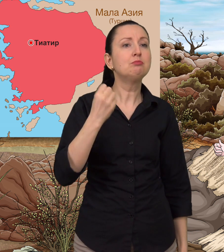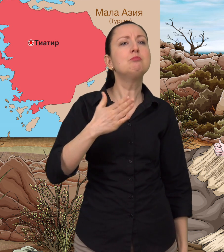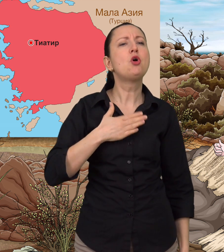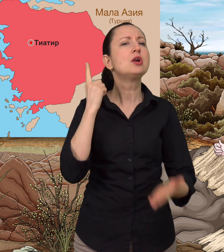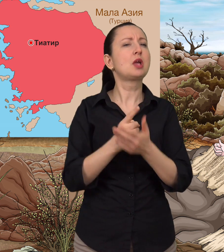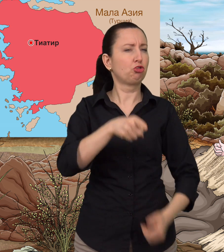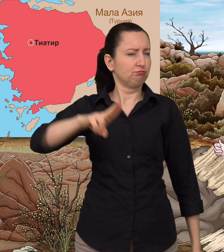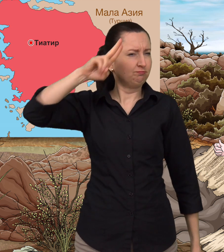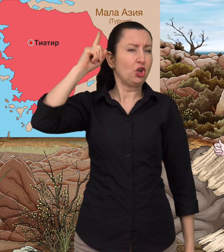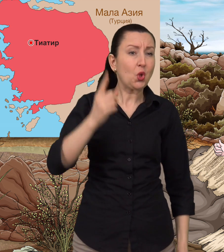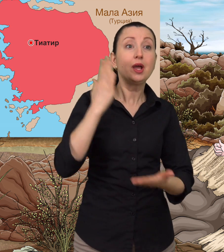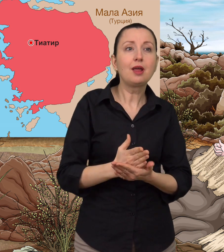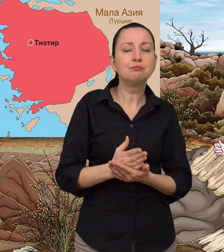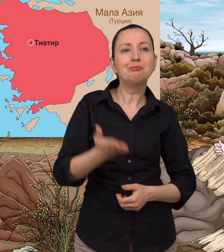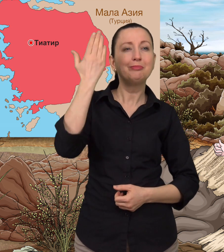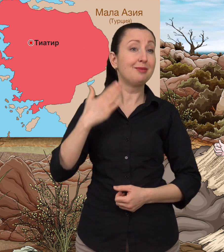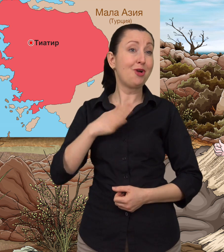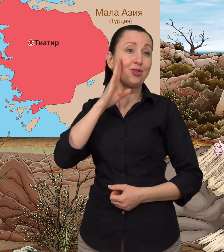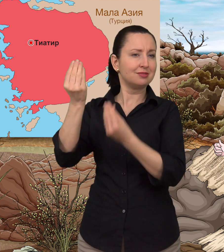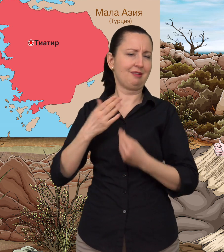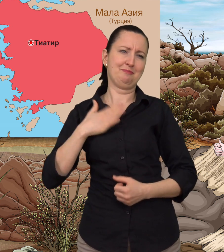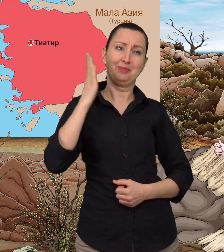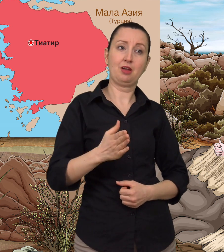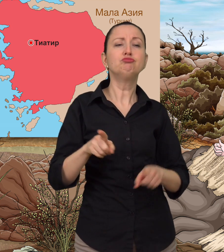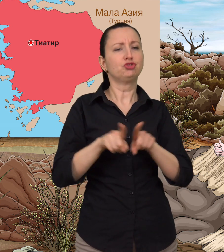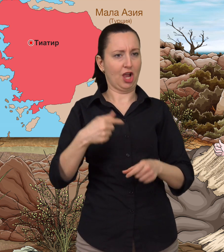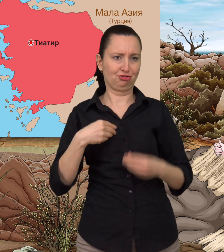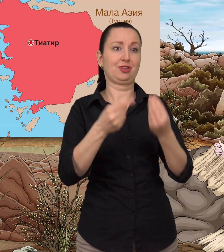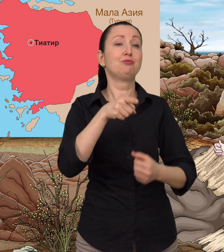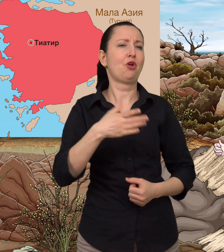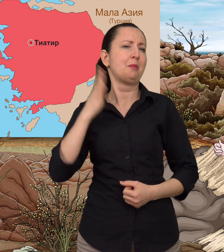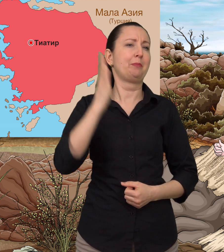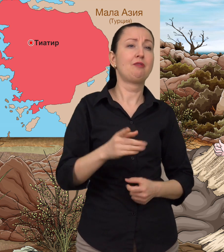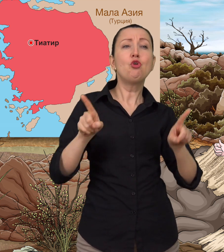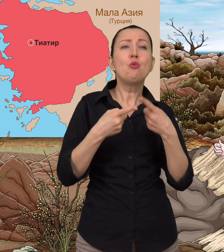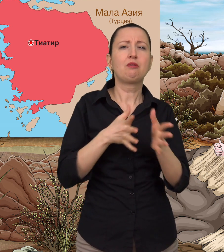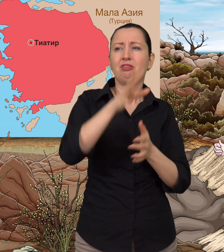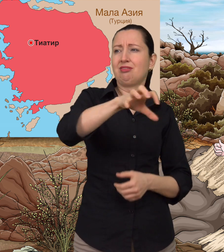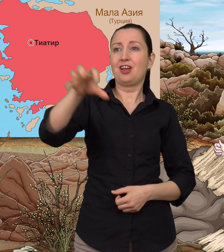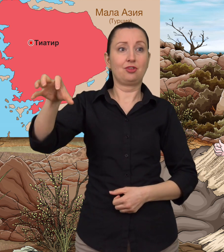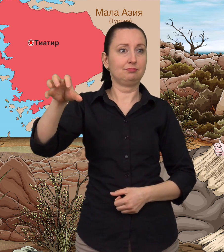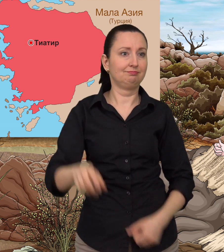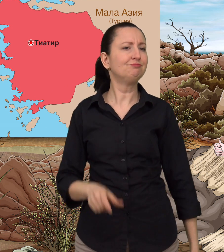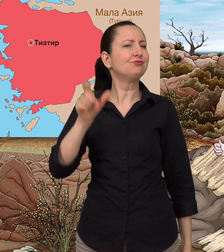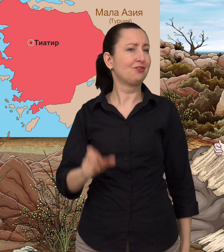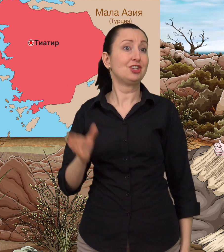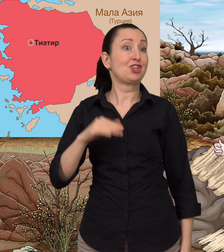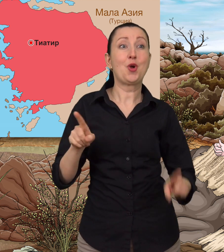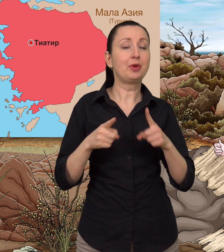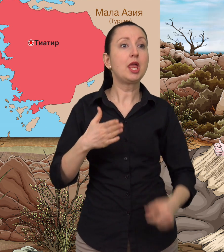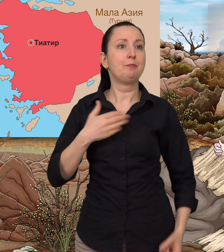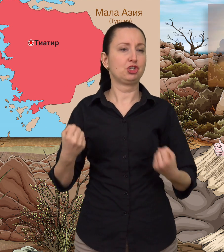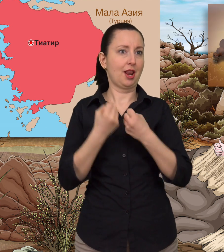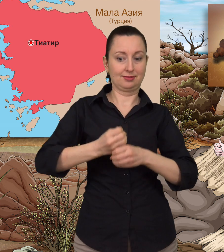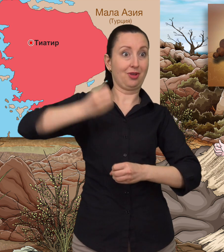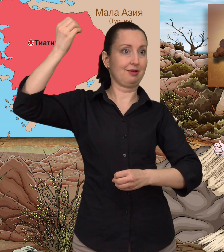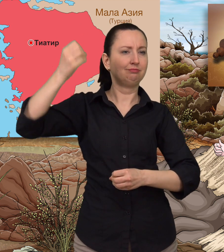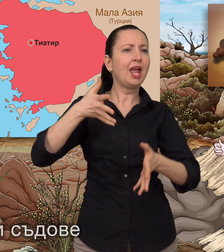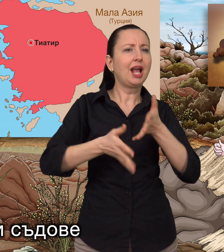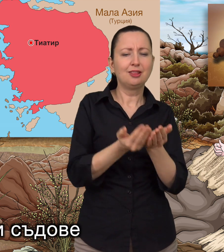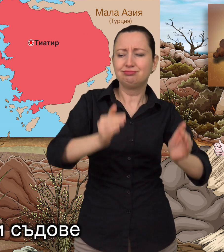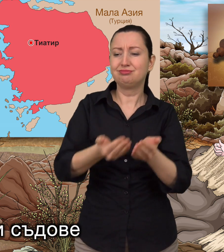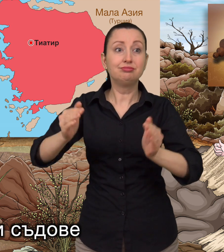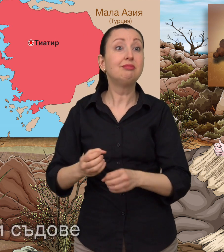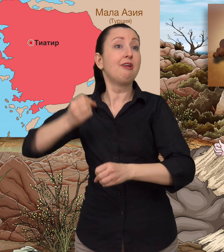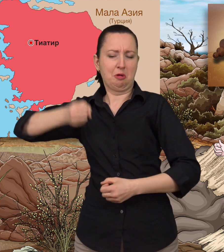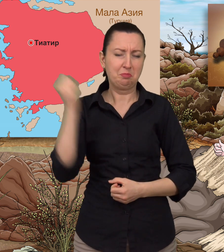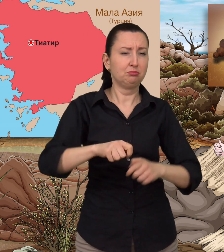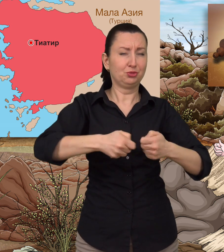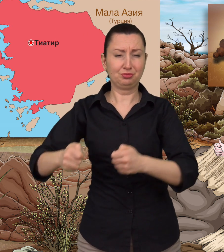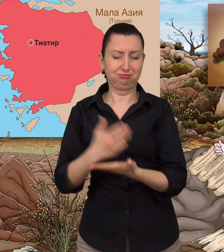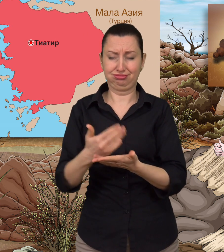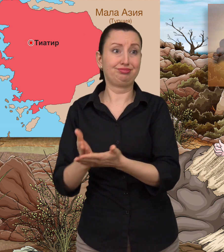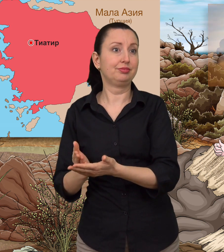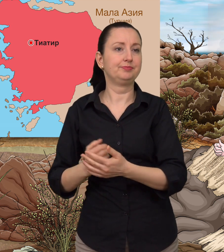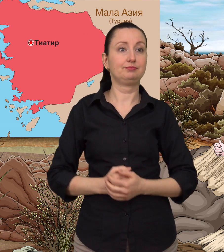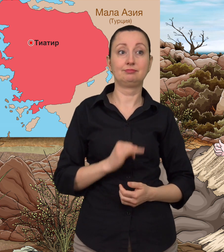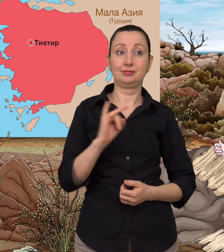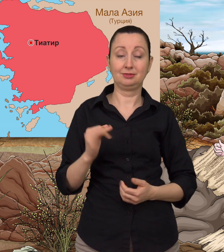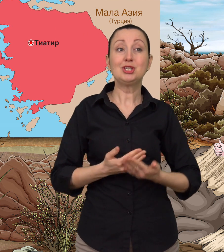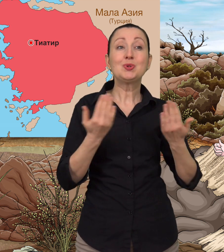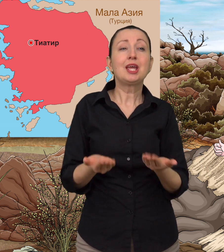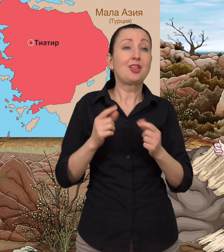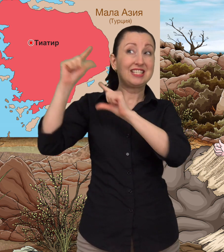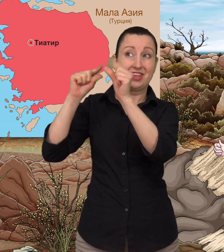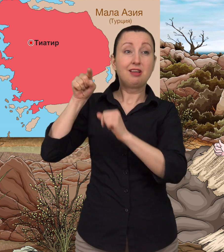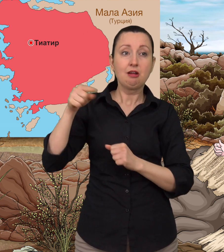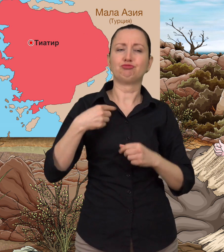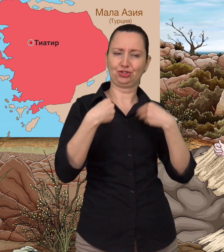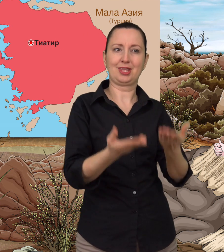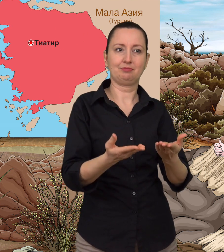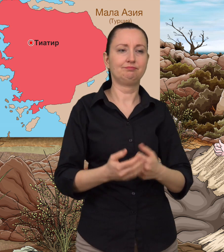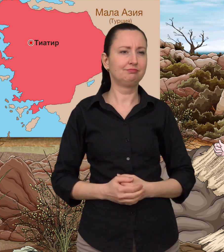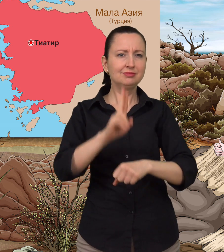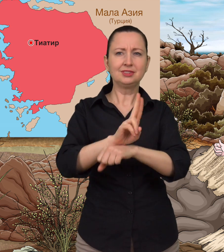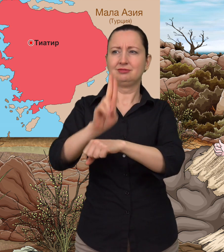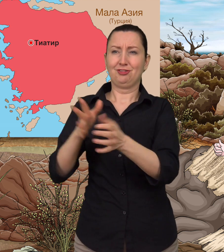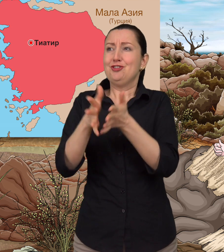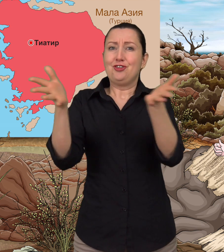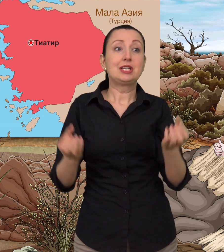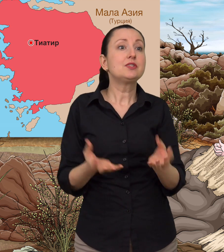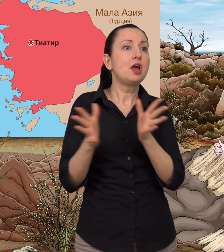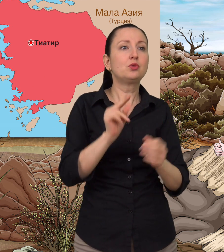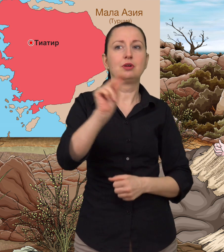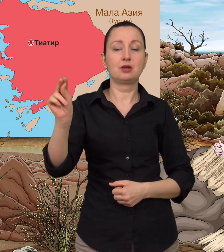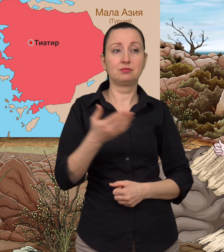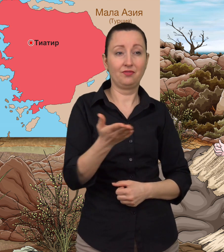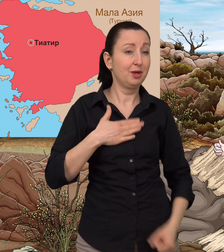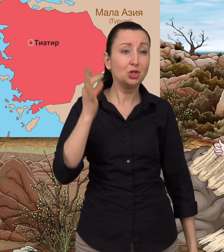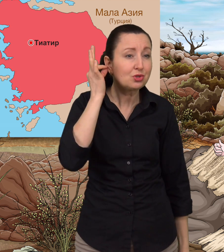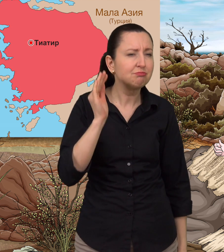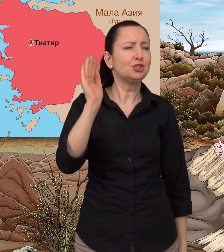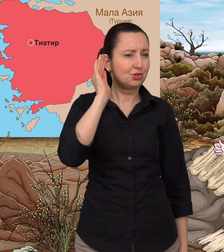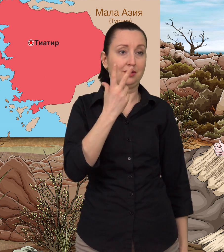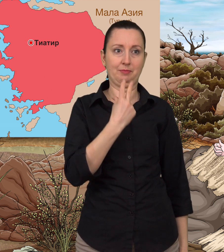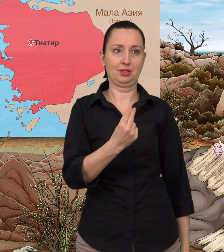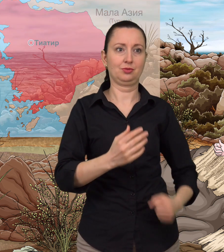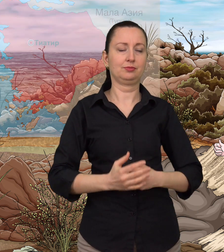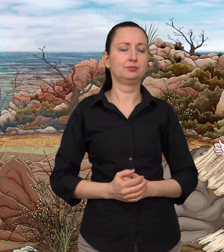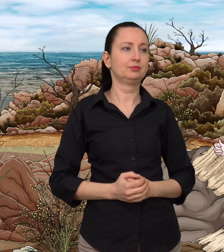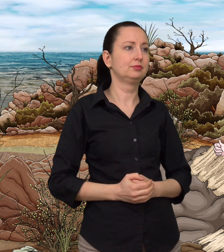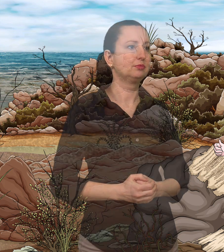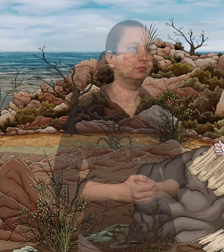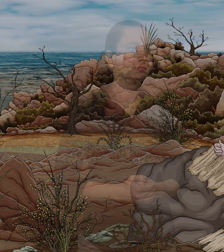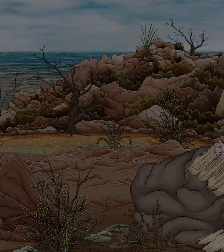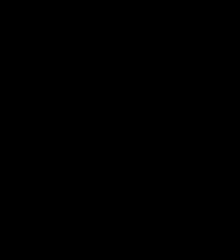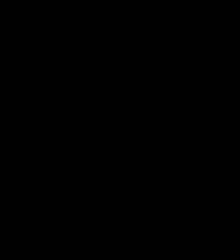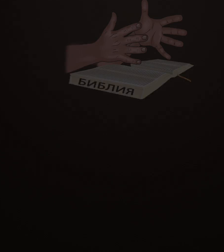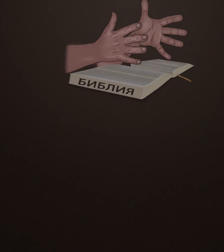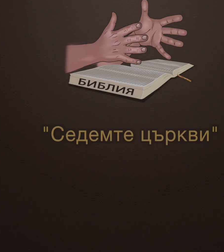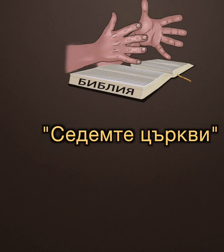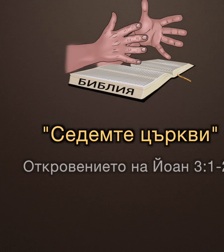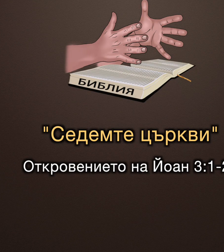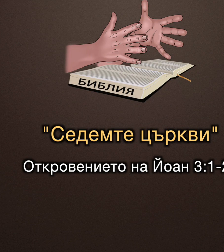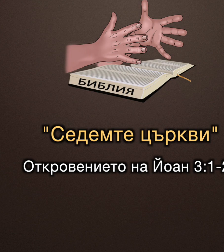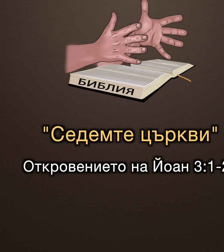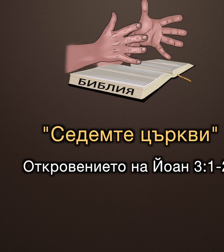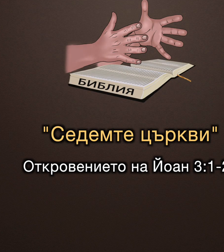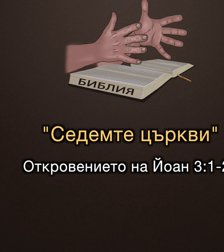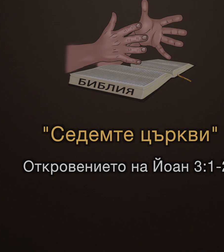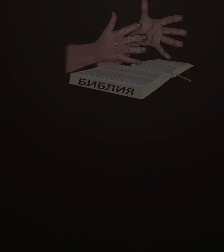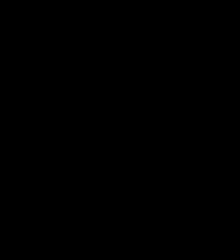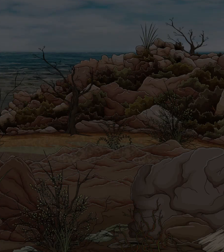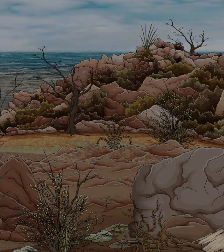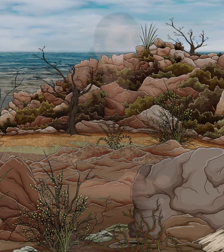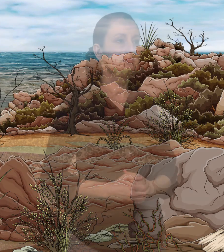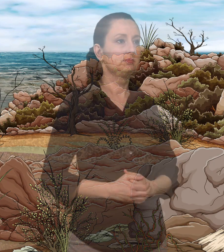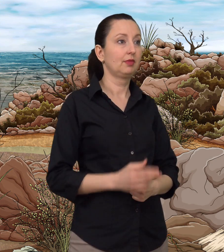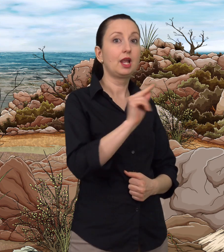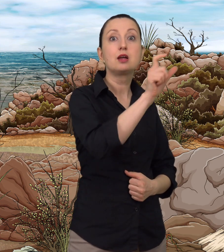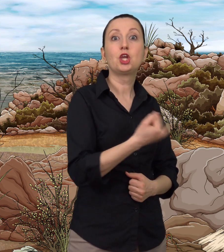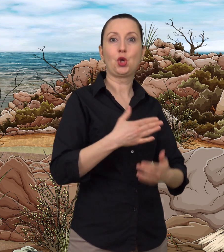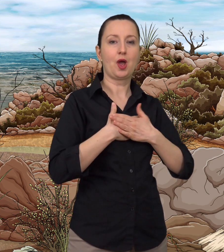And to the one who overcomes and continues in My work until the end, I will give authority over the nations. He will rule them with an iron scepter and shatter them like pottery —just as I have received authority from My Father. And I will give him the morning star. He who has an ear, let him hear what the Spirit says to the churches.